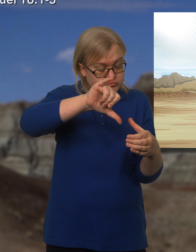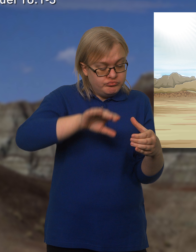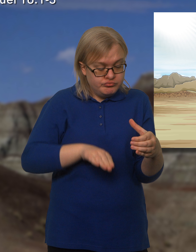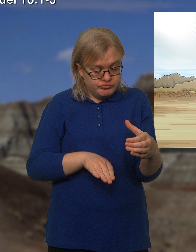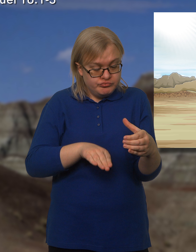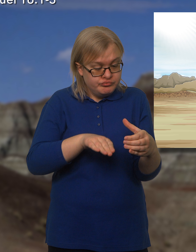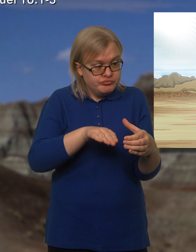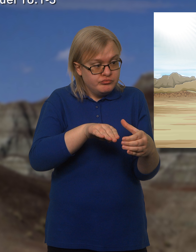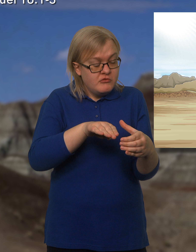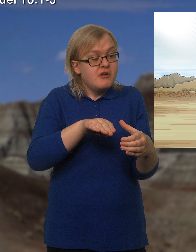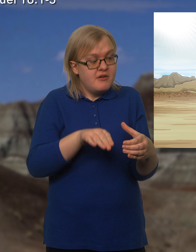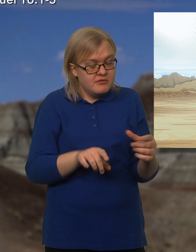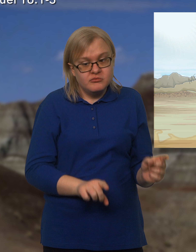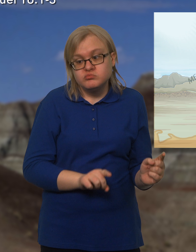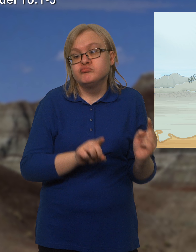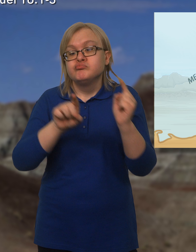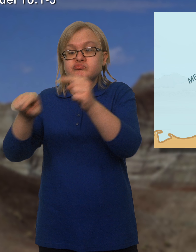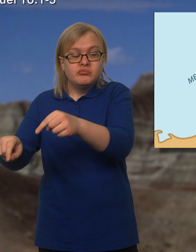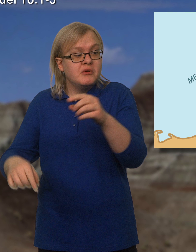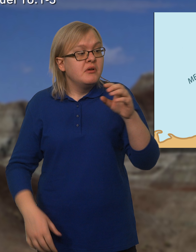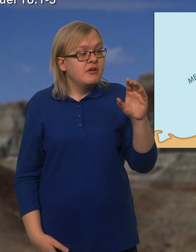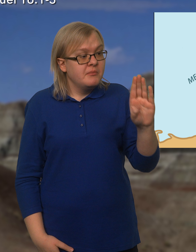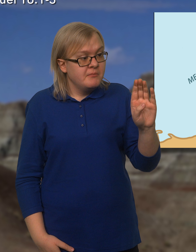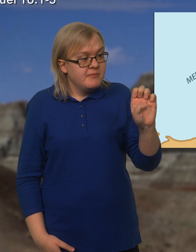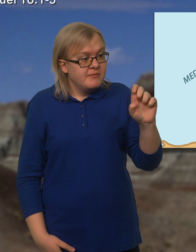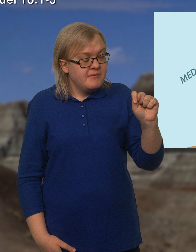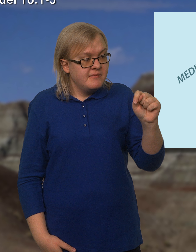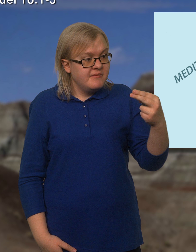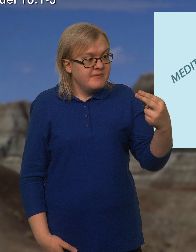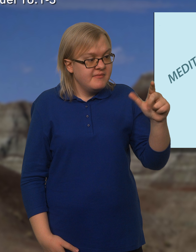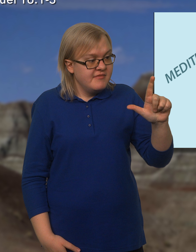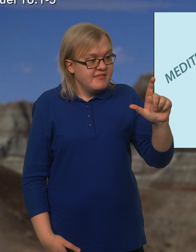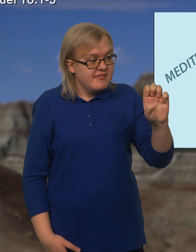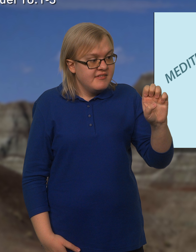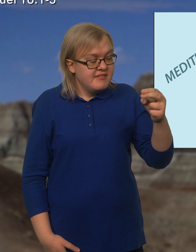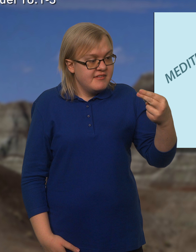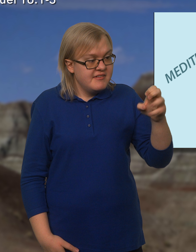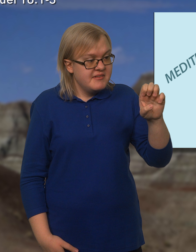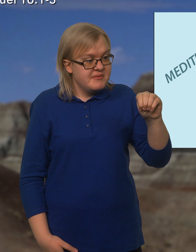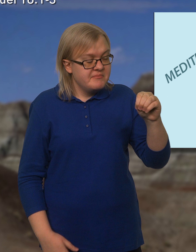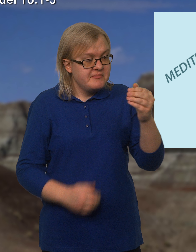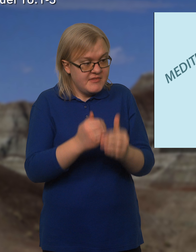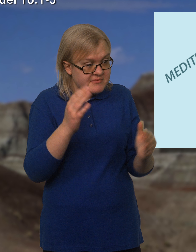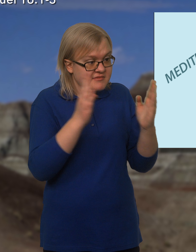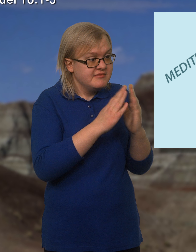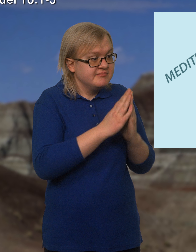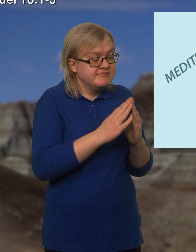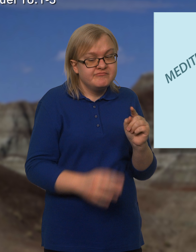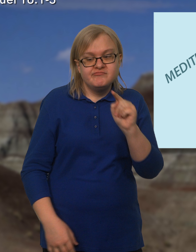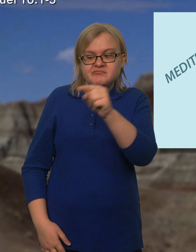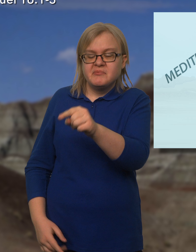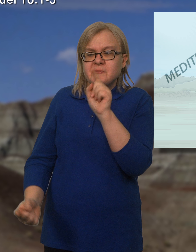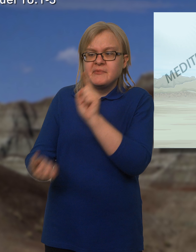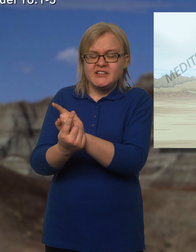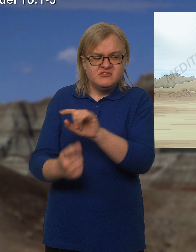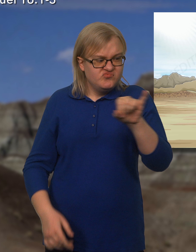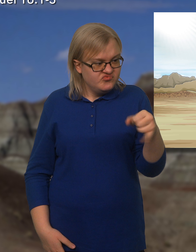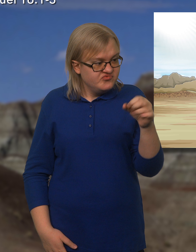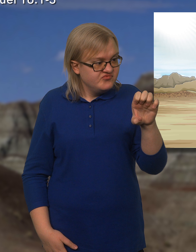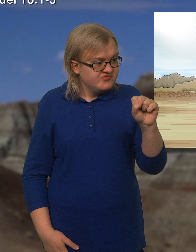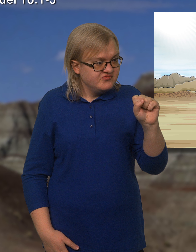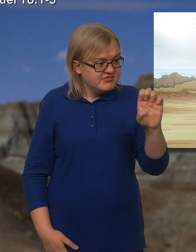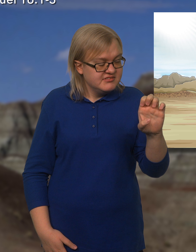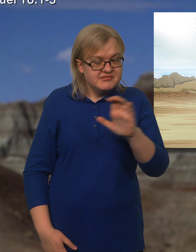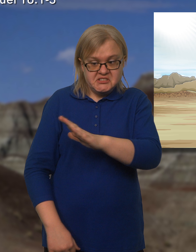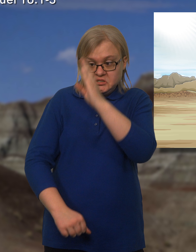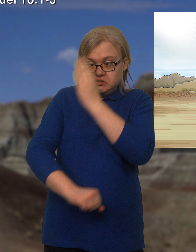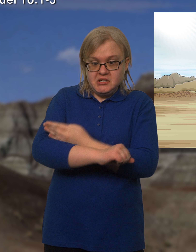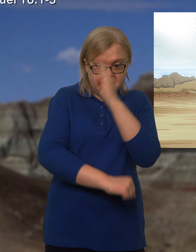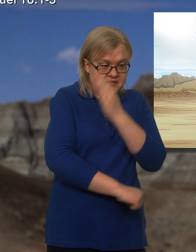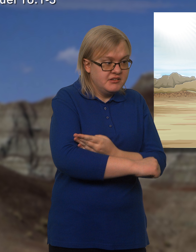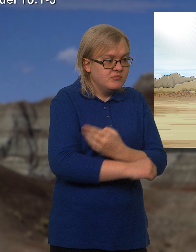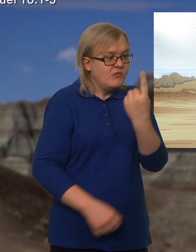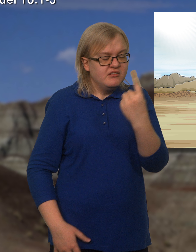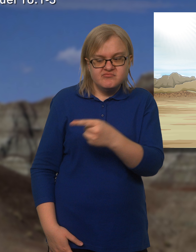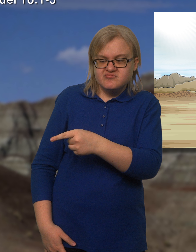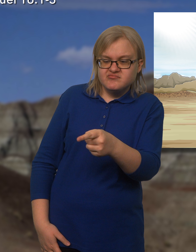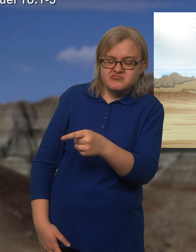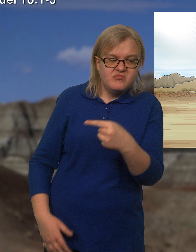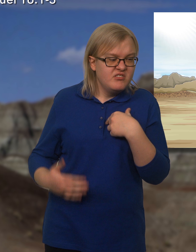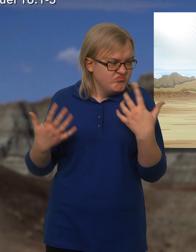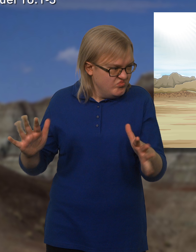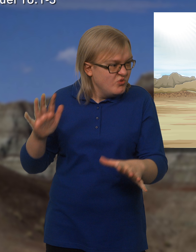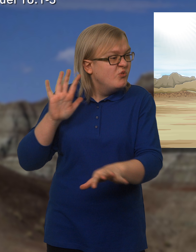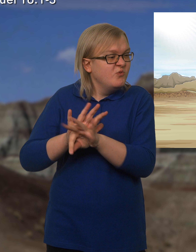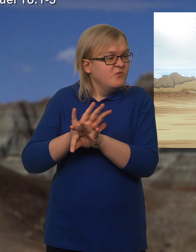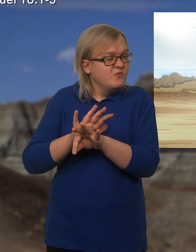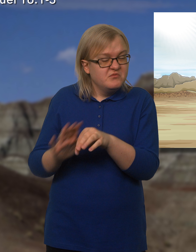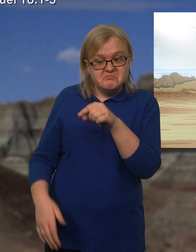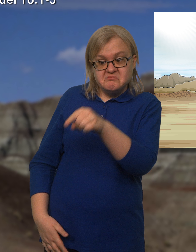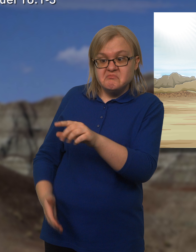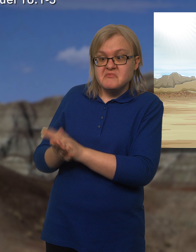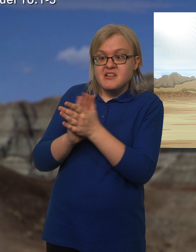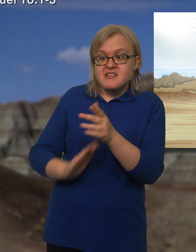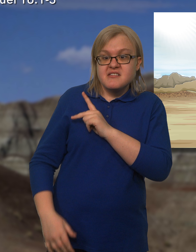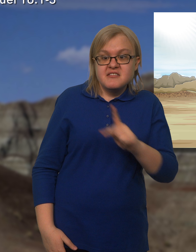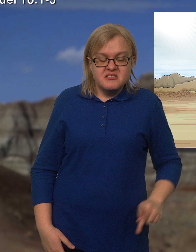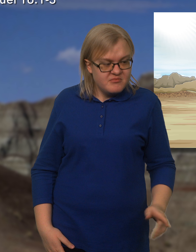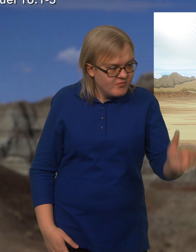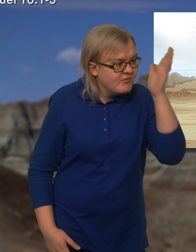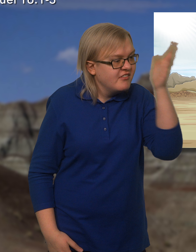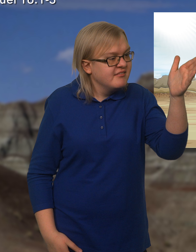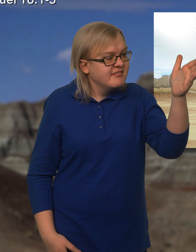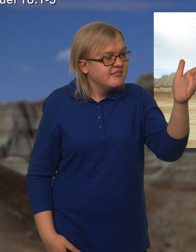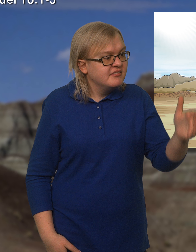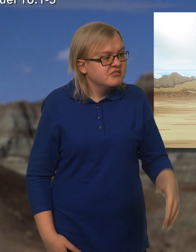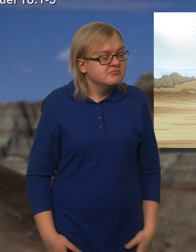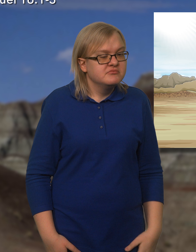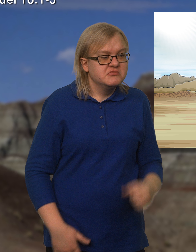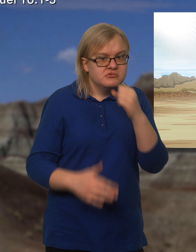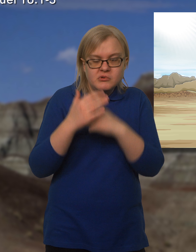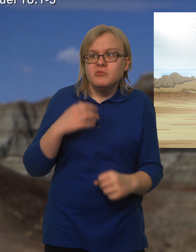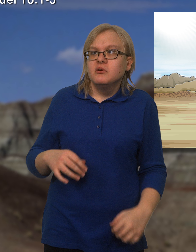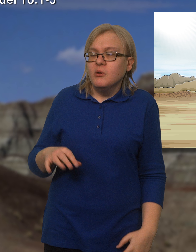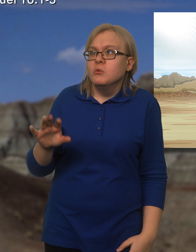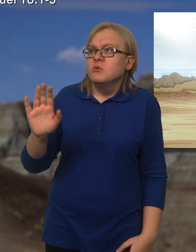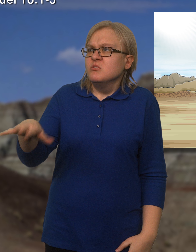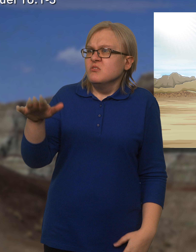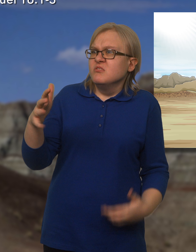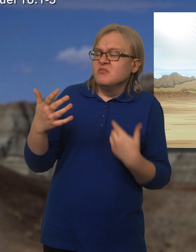I am sending you to Jesse of Bethlehem, for I have selected from his sons a king for Myself.”